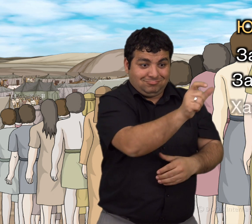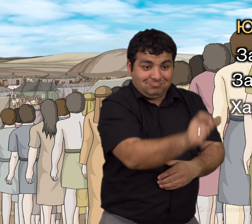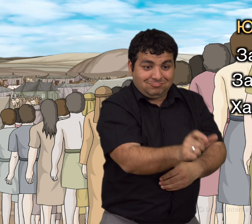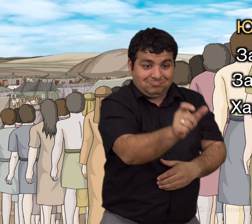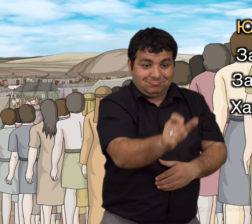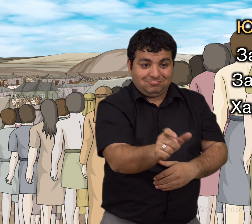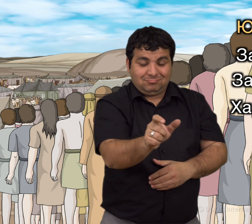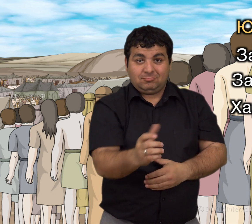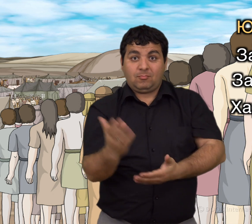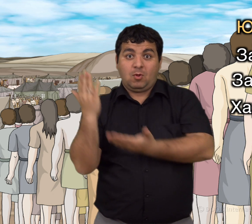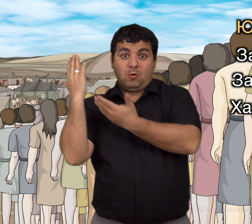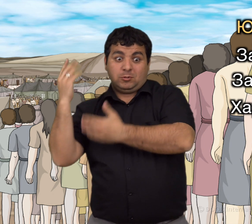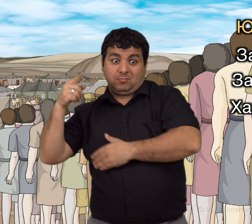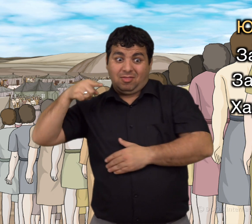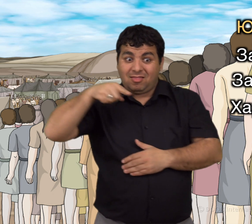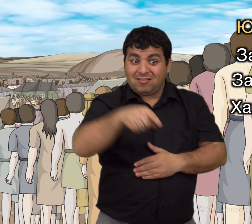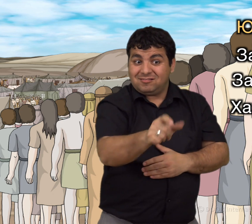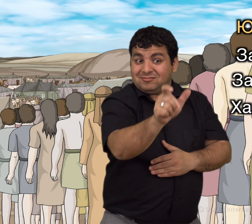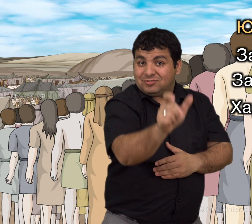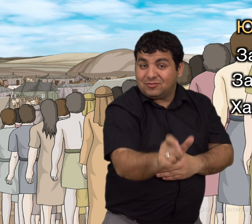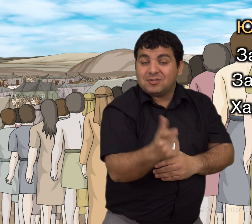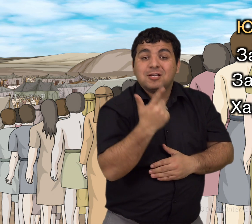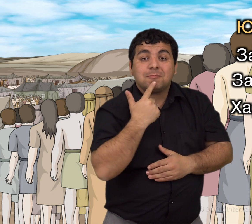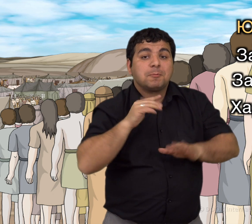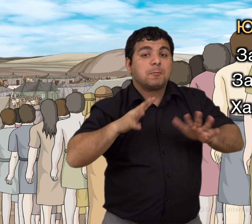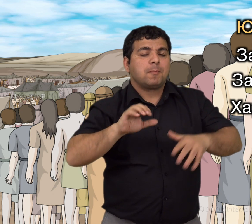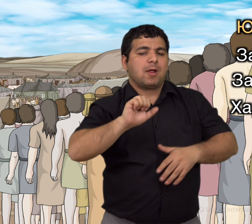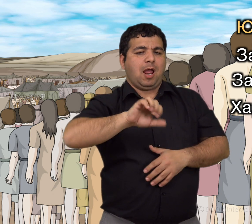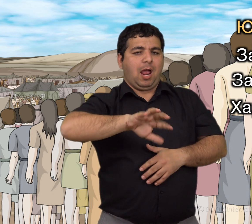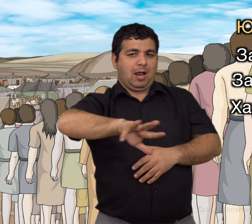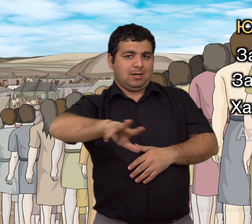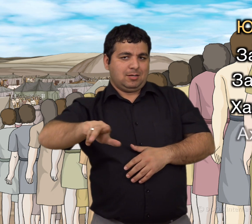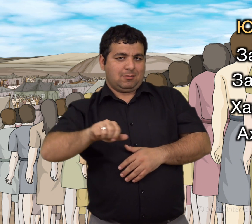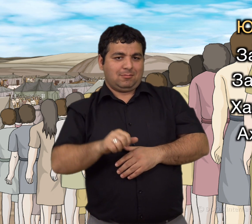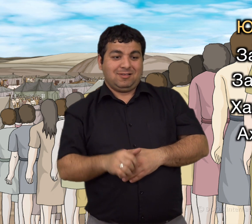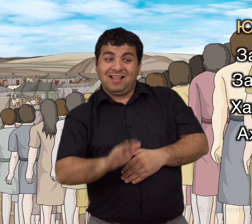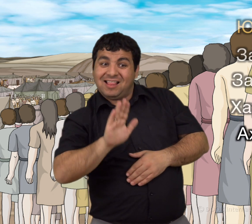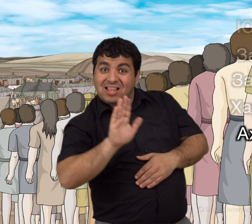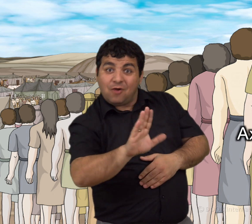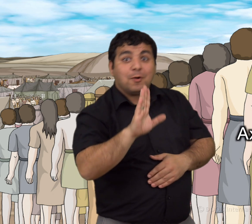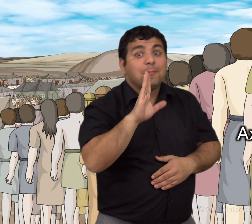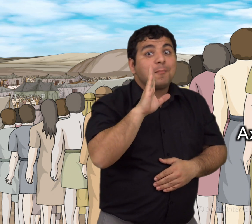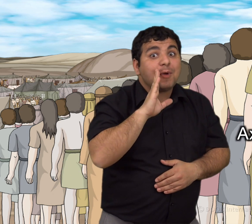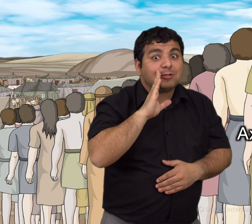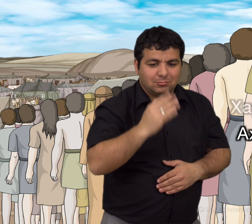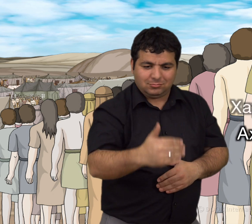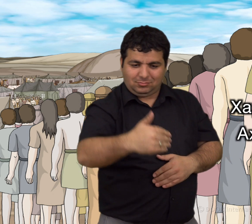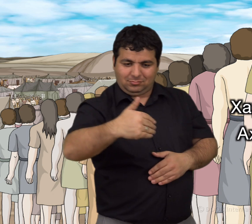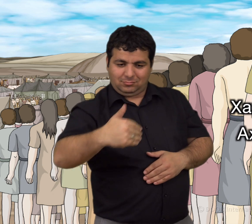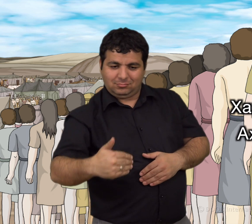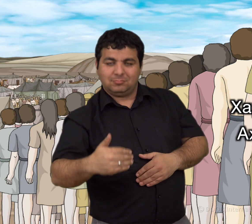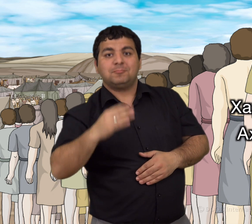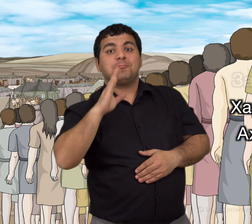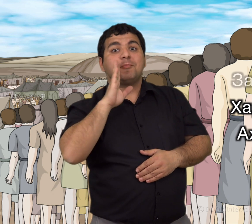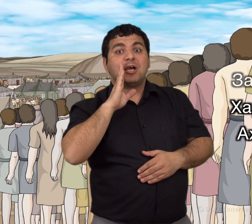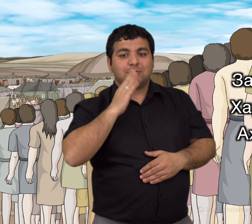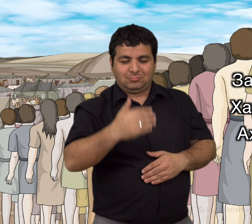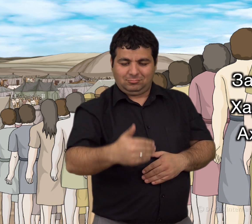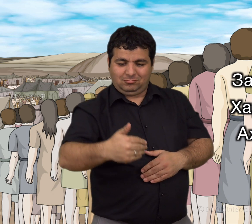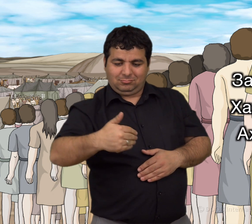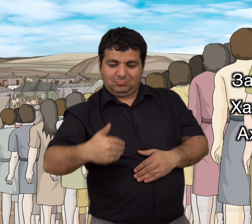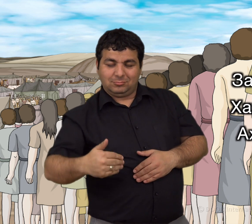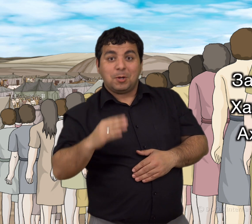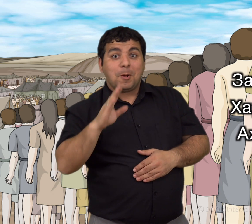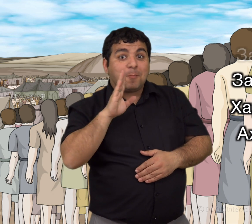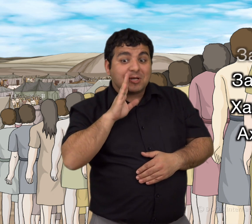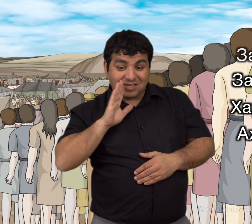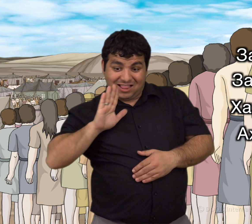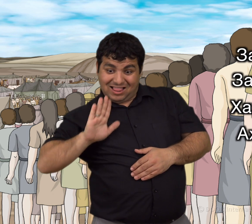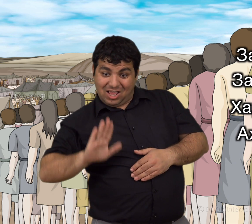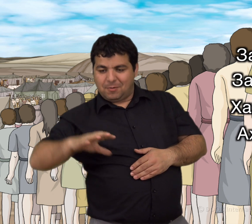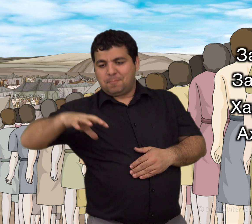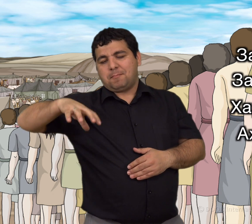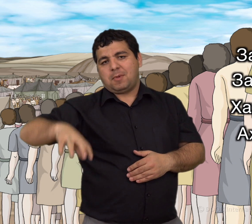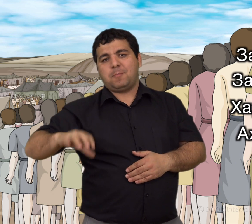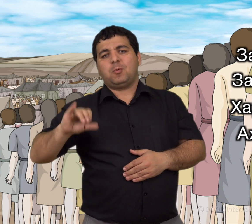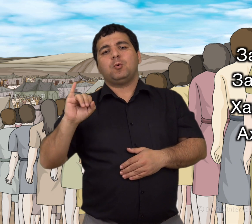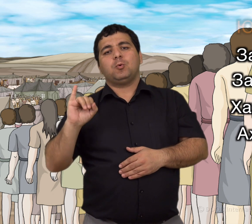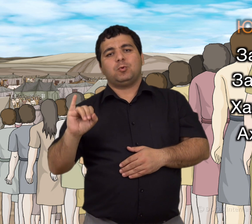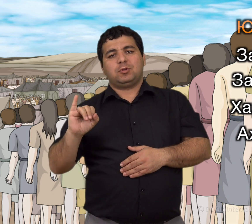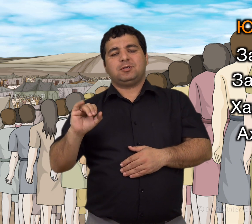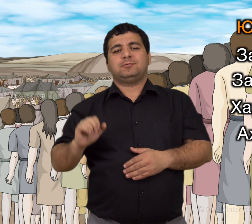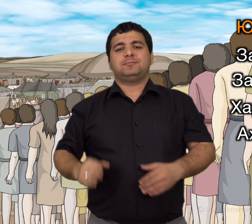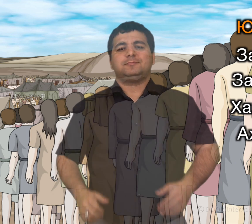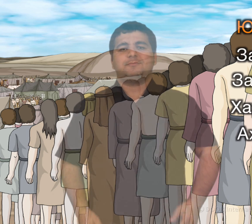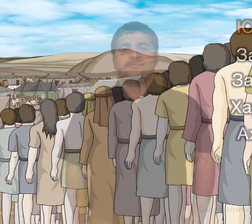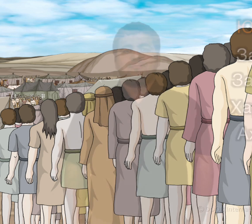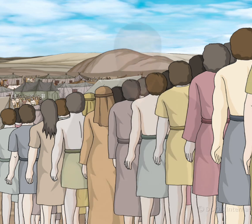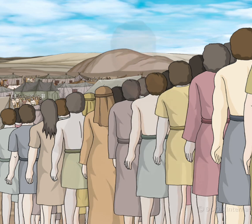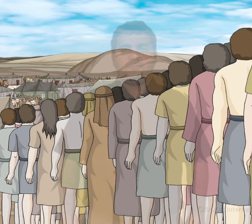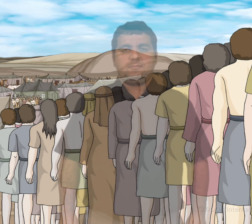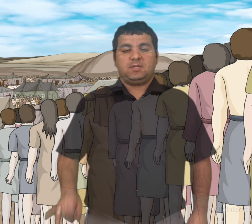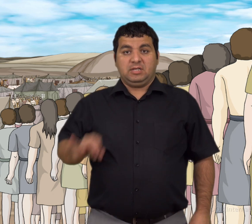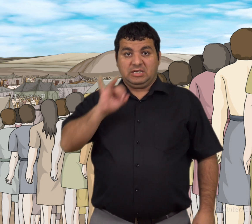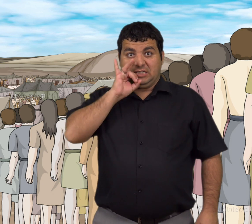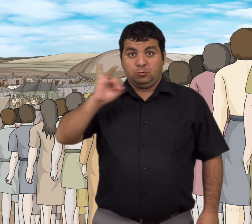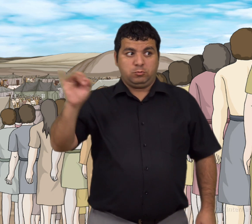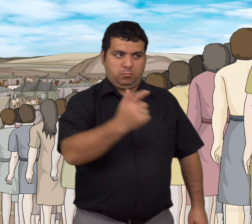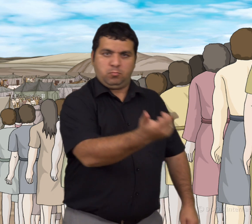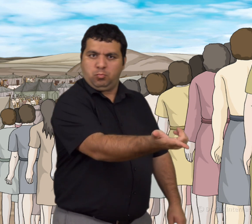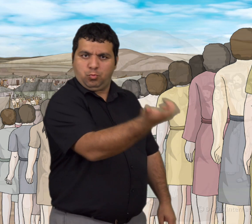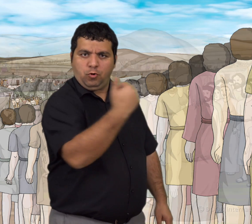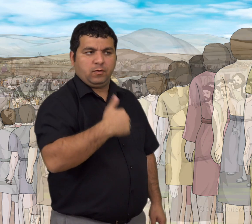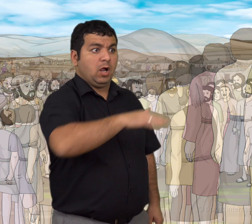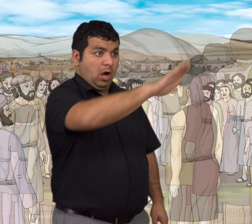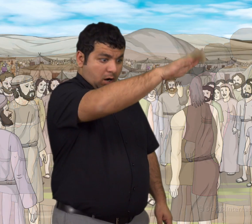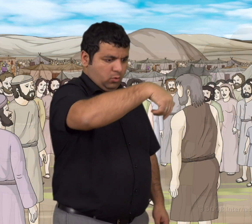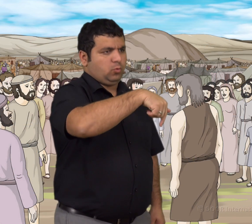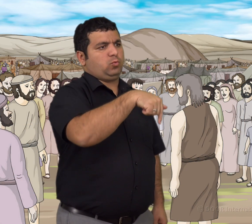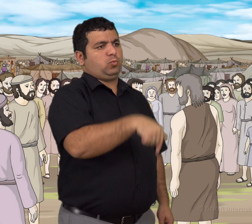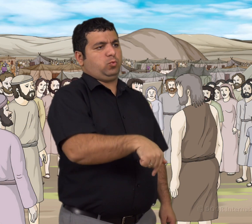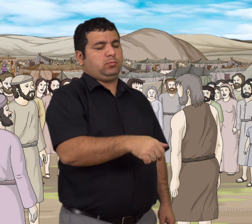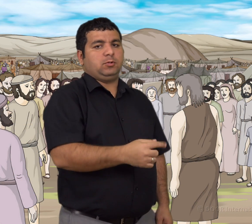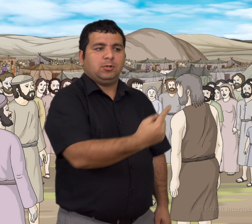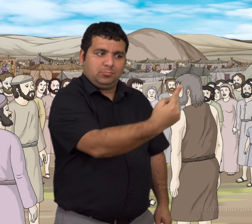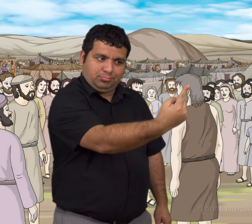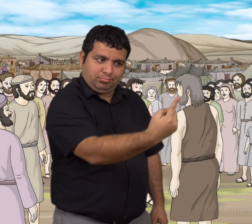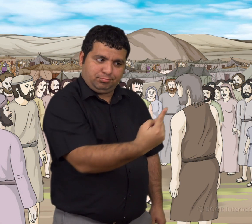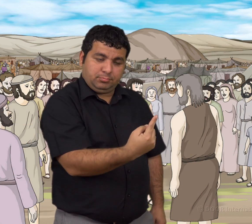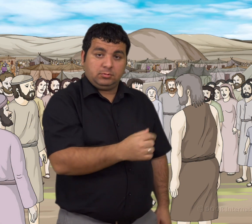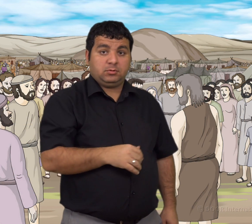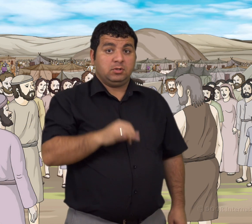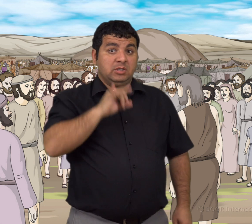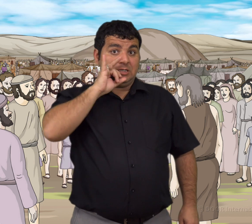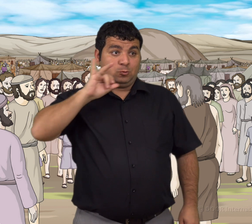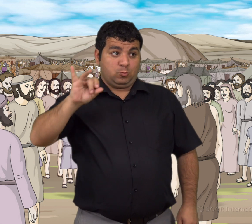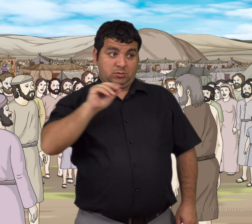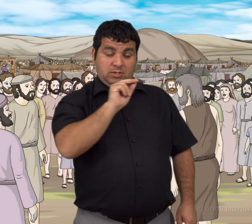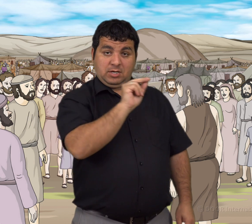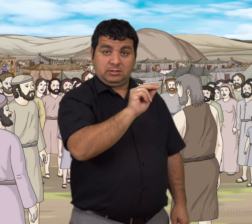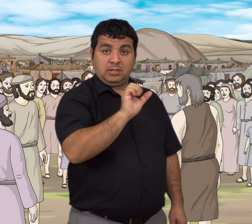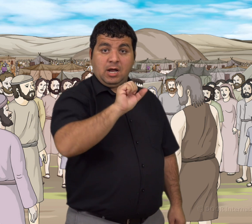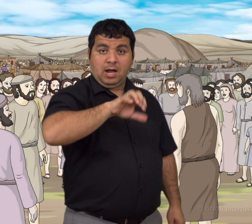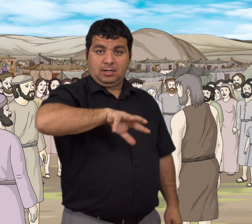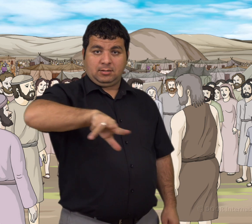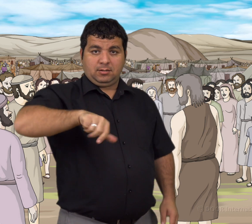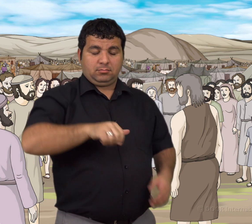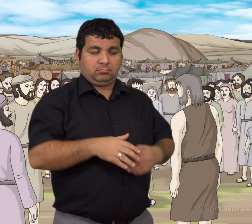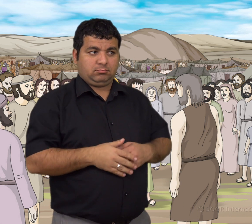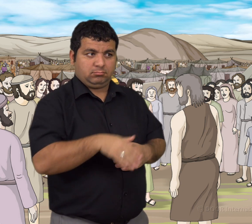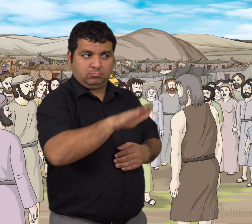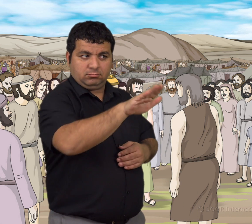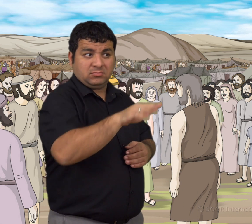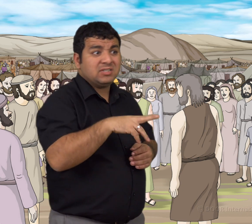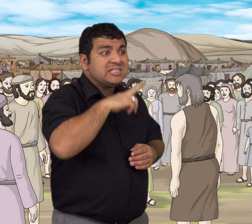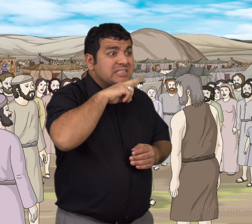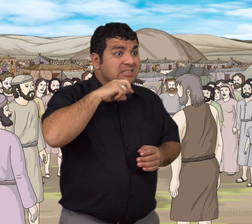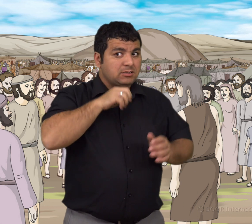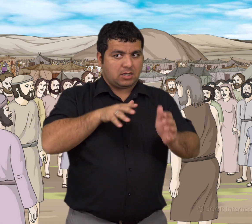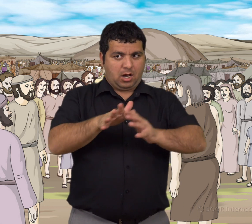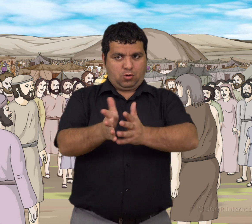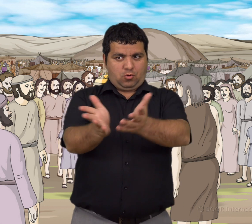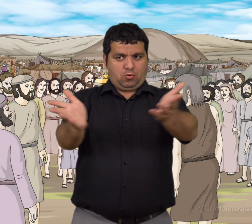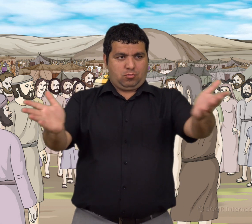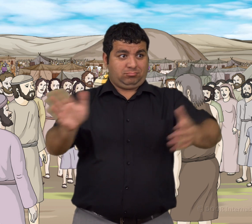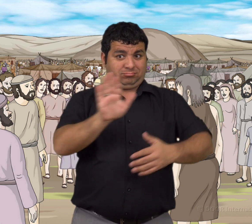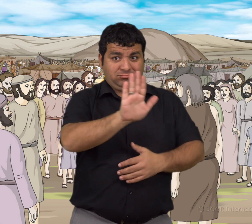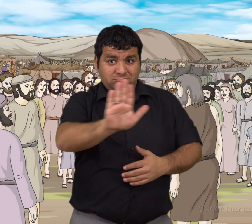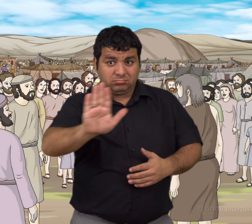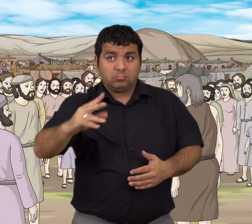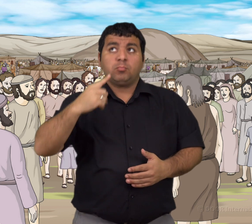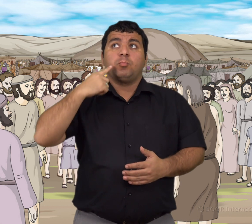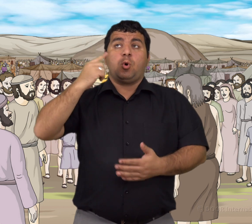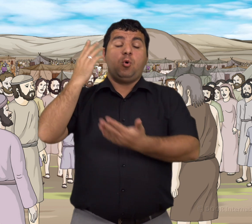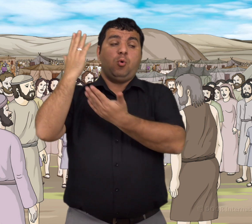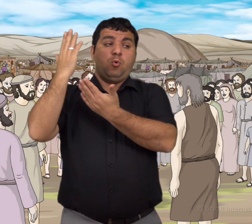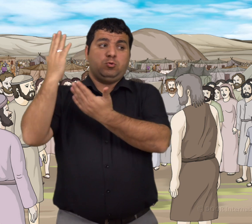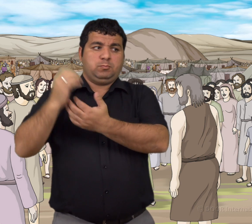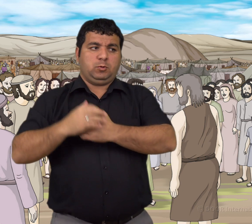And he had the family of Zabdi come forward man by man, and Achan son of Carmi, the son of Zabdi, the son of Zerah, of the tribe of Judah, was selected.